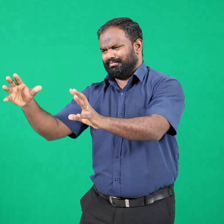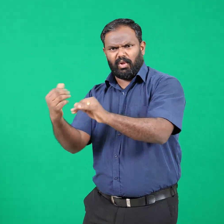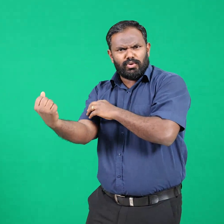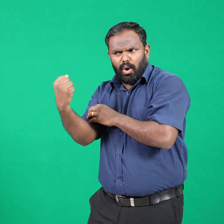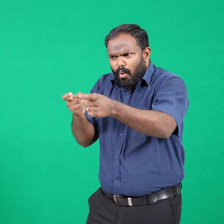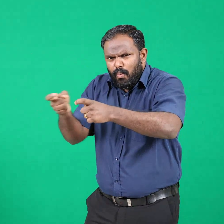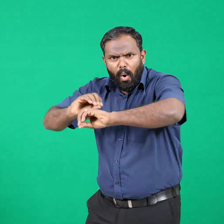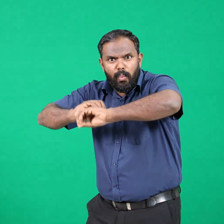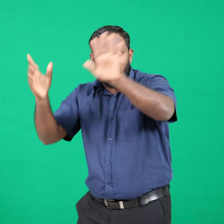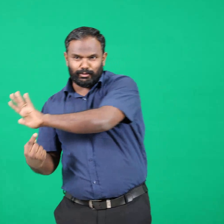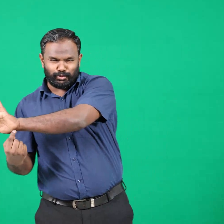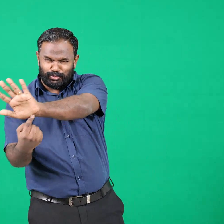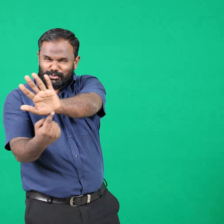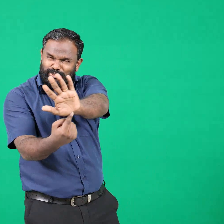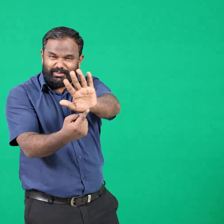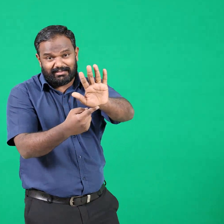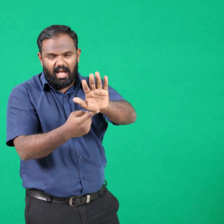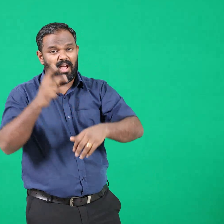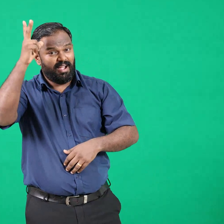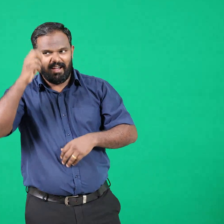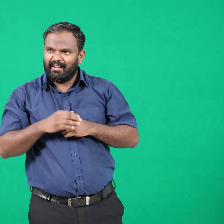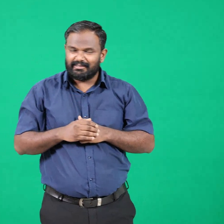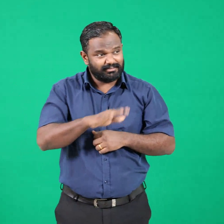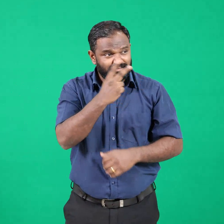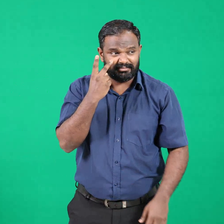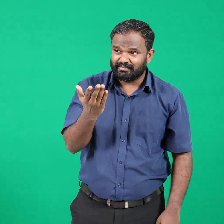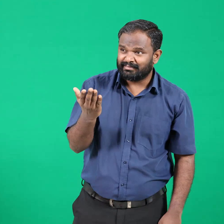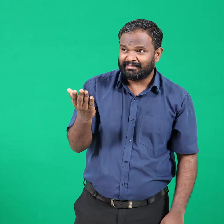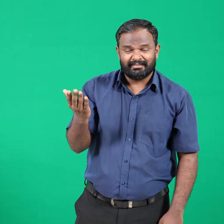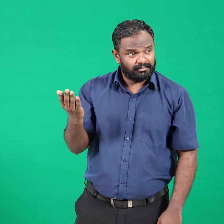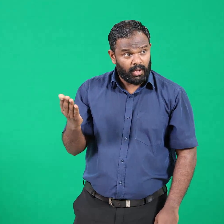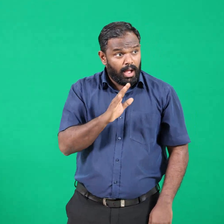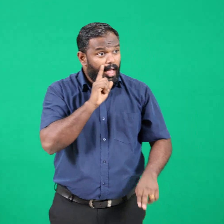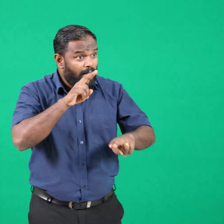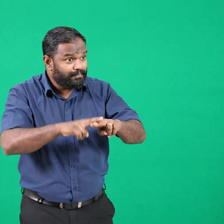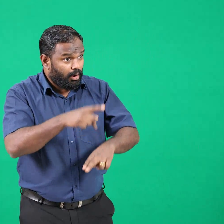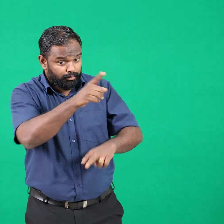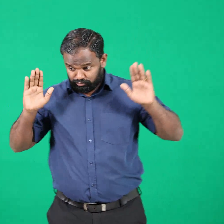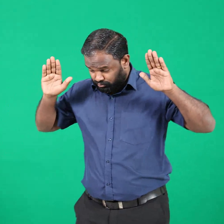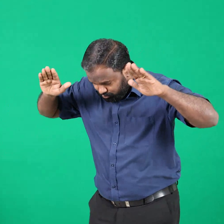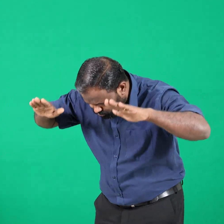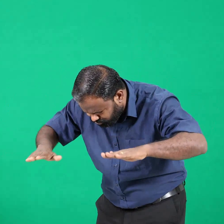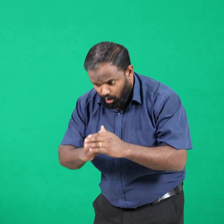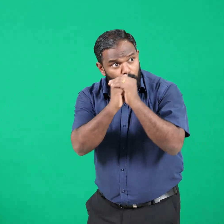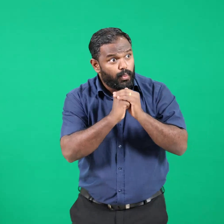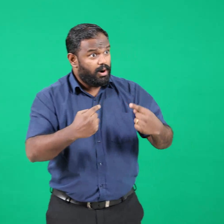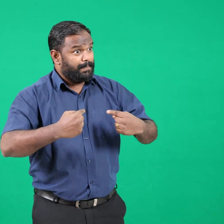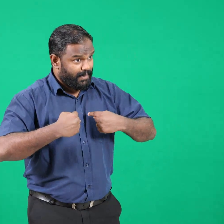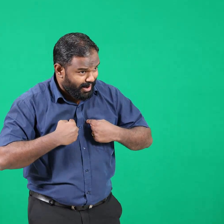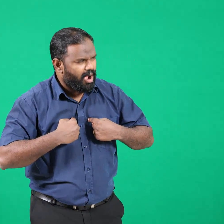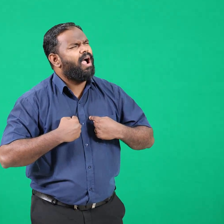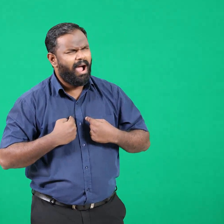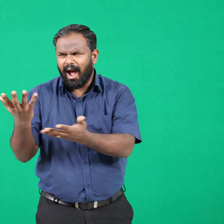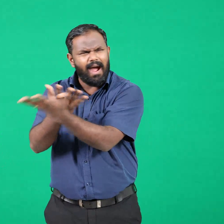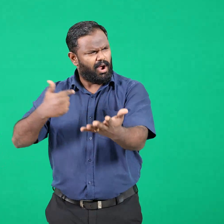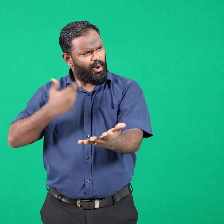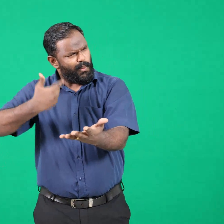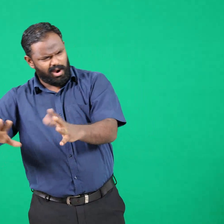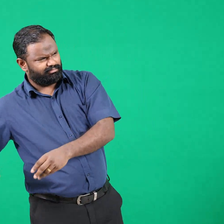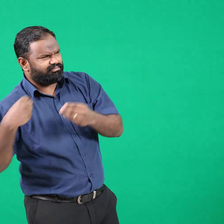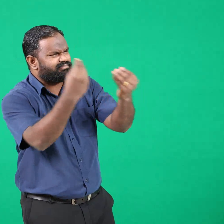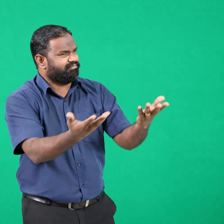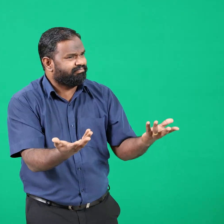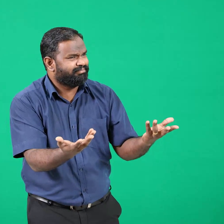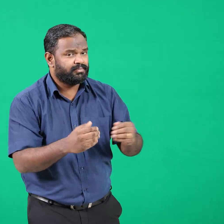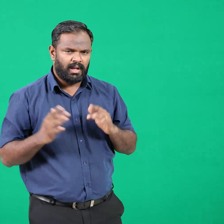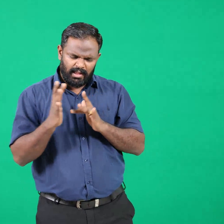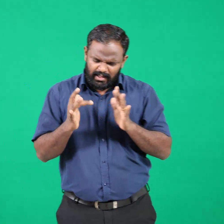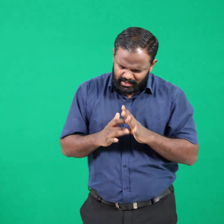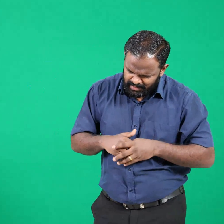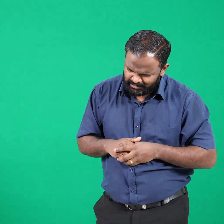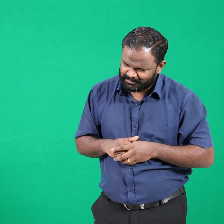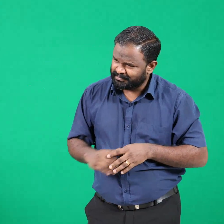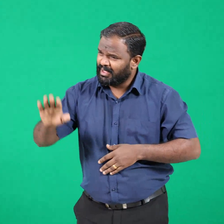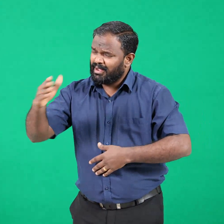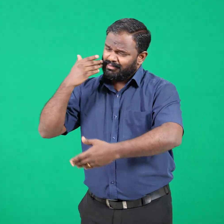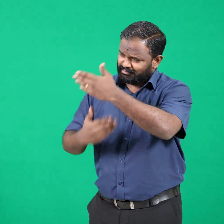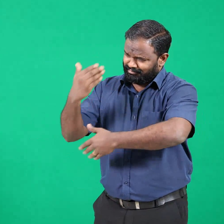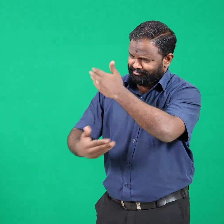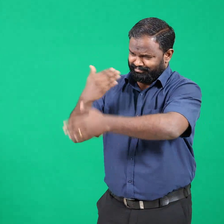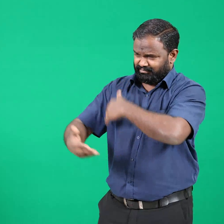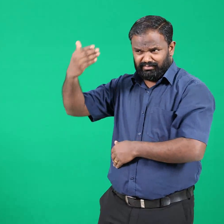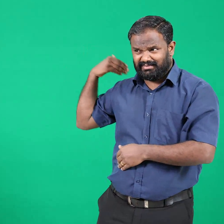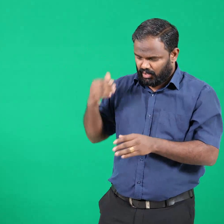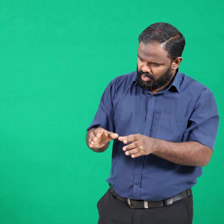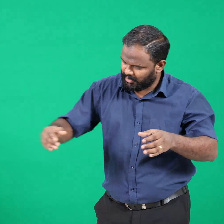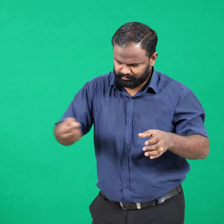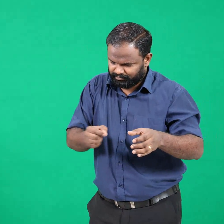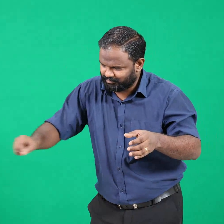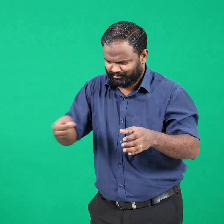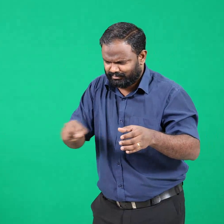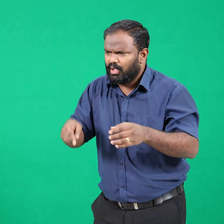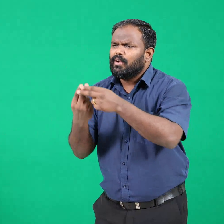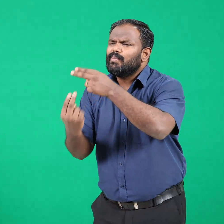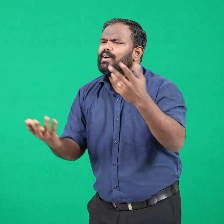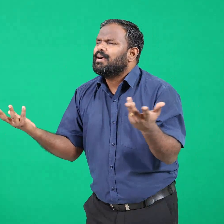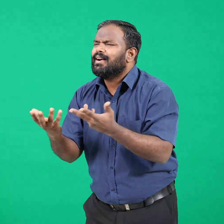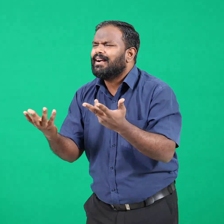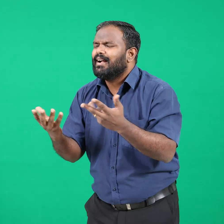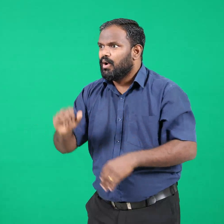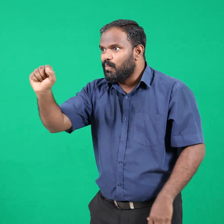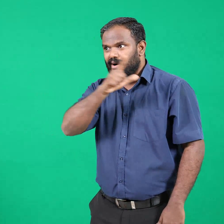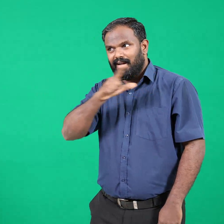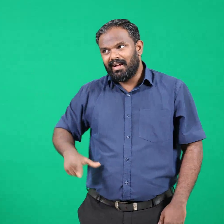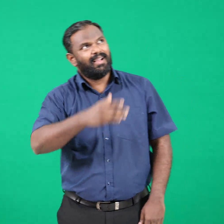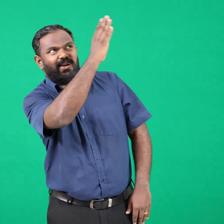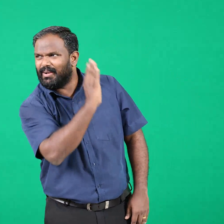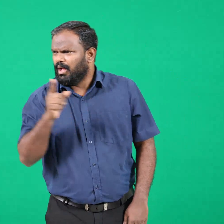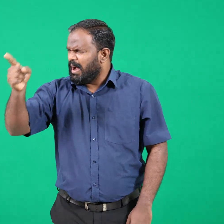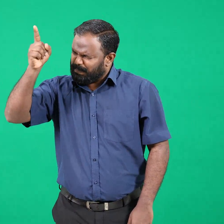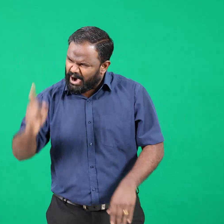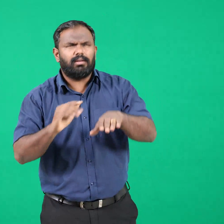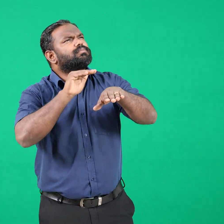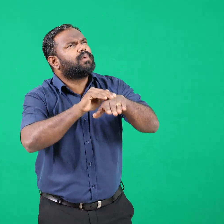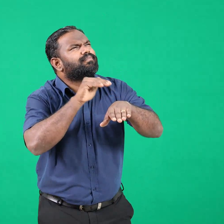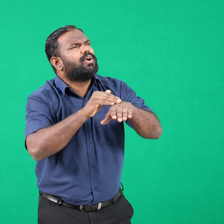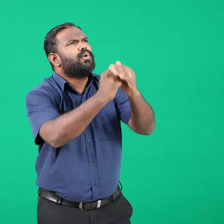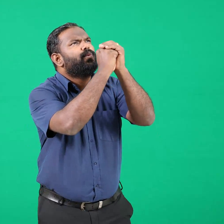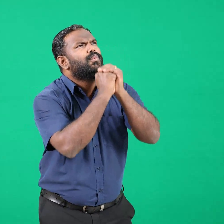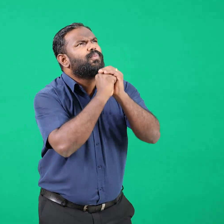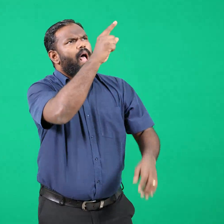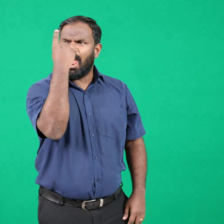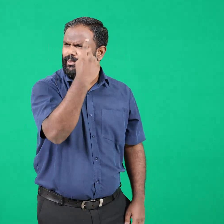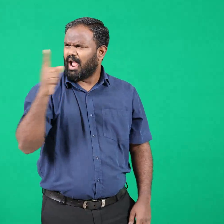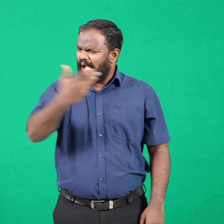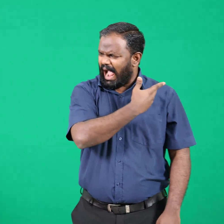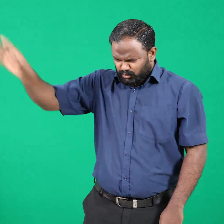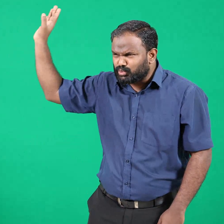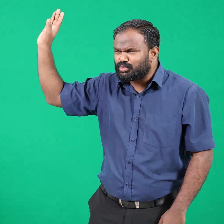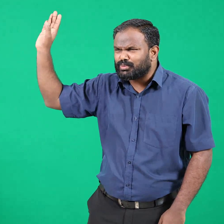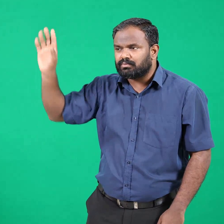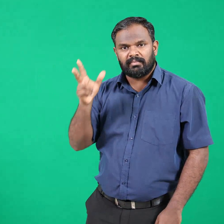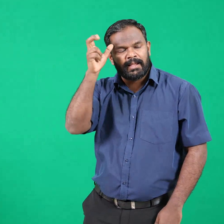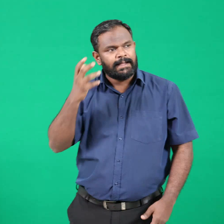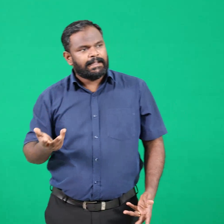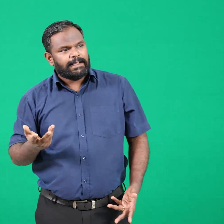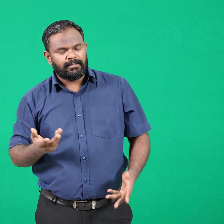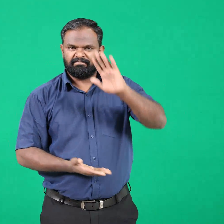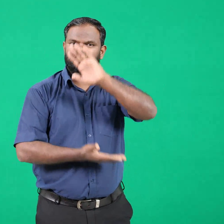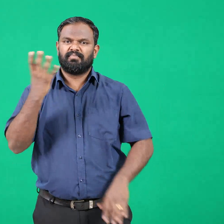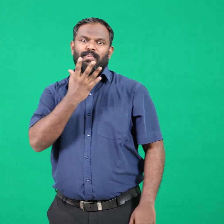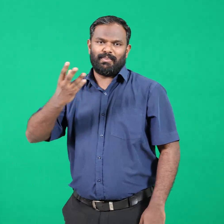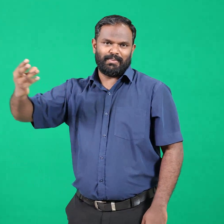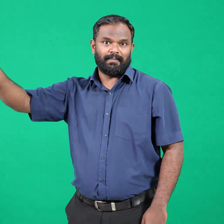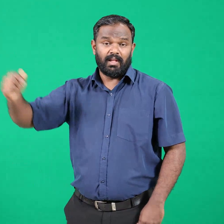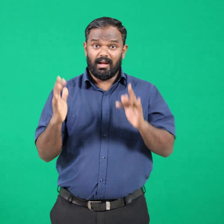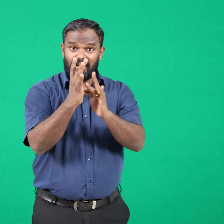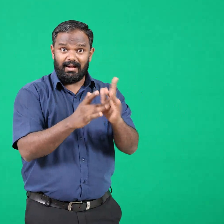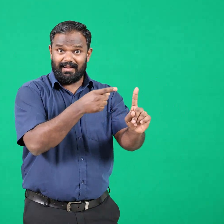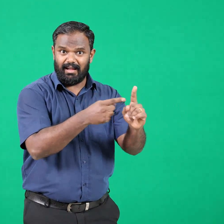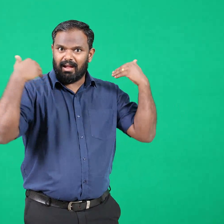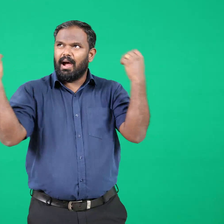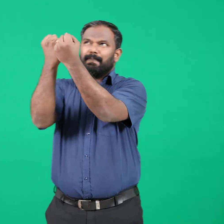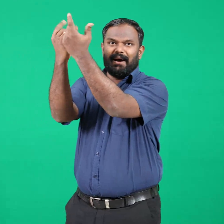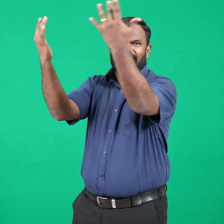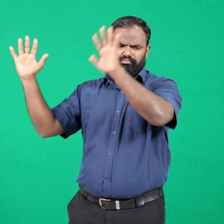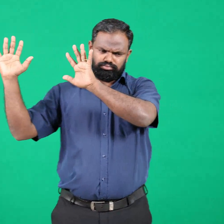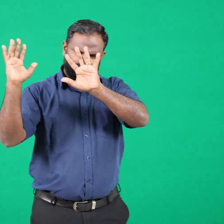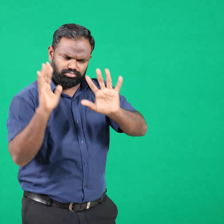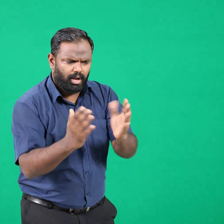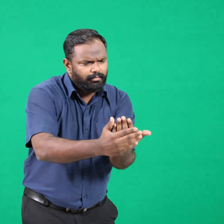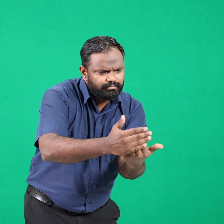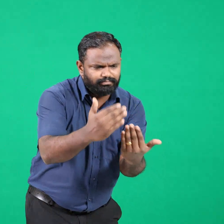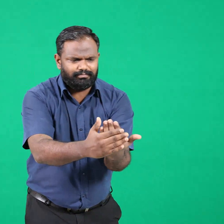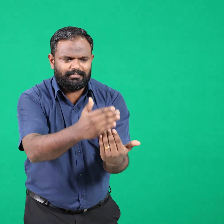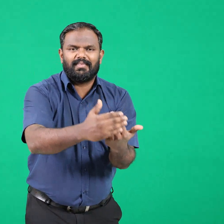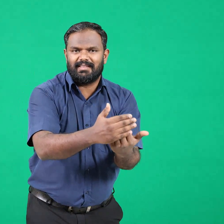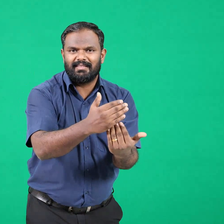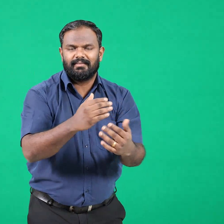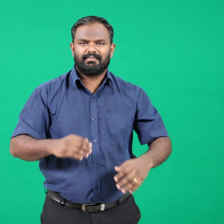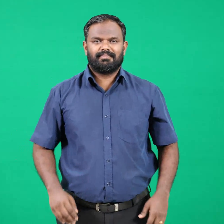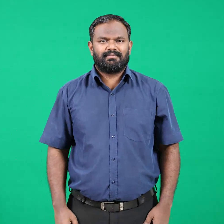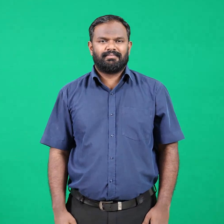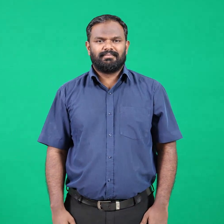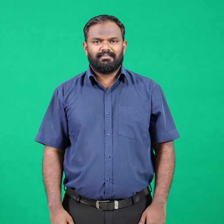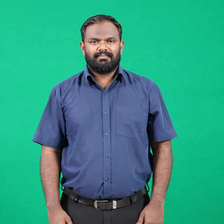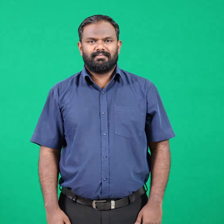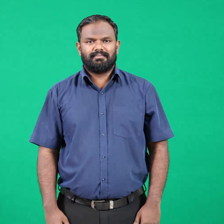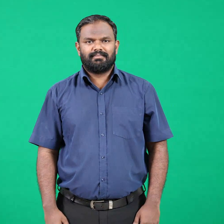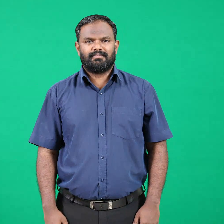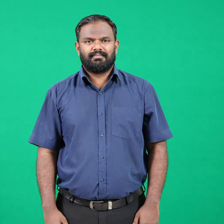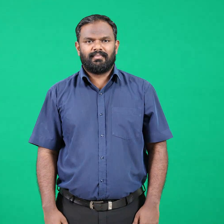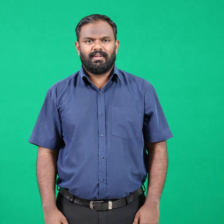"All this I will give You," he said, "if You will fall down and worship me." "Away from Me, Satan!" Jesus declared. " For it is written: ' Worship the Lord your God and serve Him only.'" Then the devil left Him, and angels came and ministered to Him.